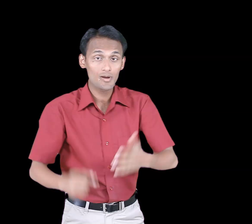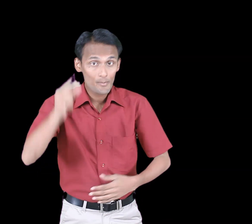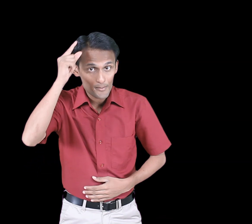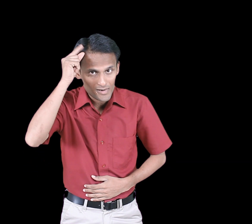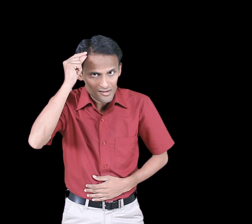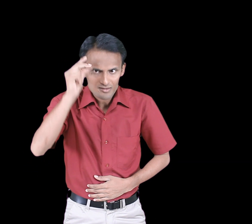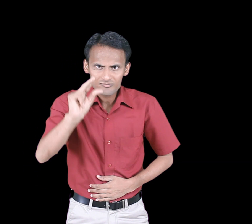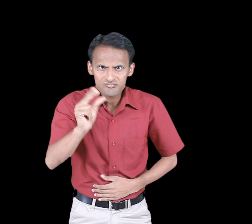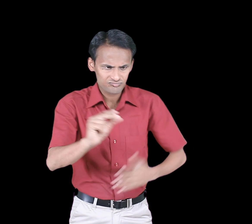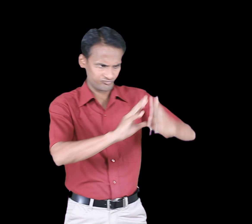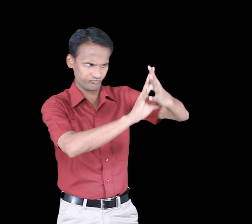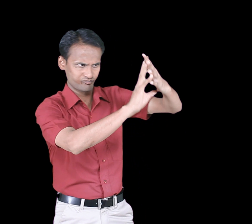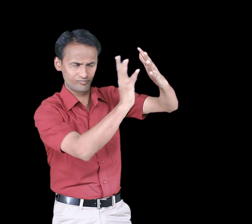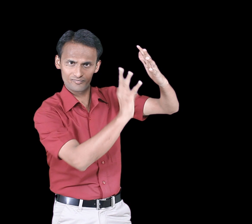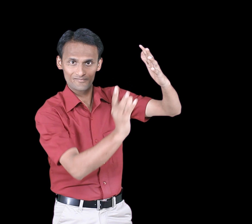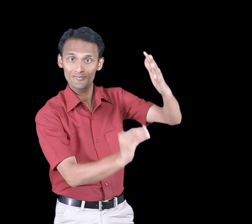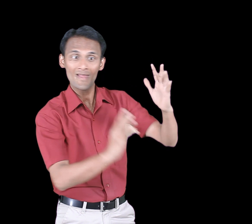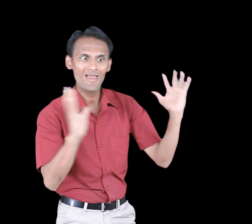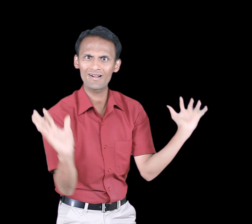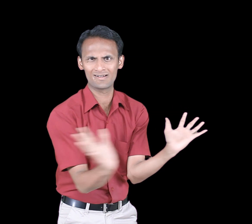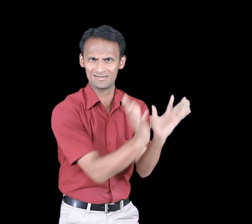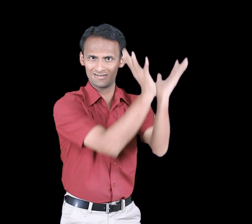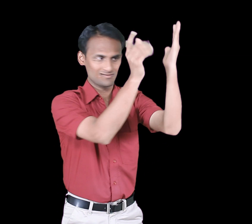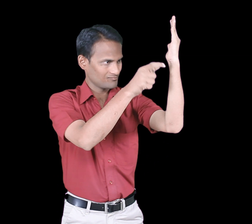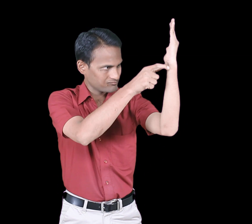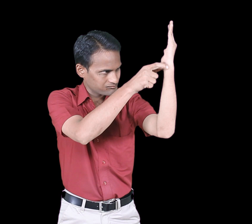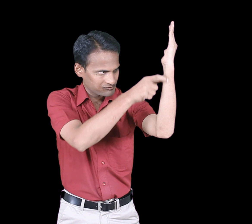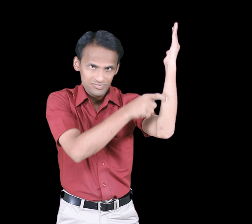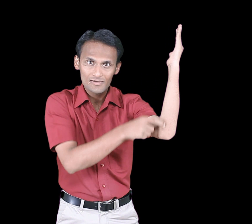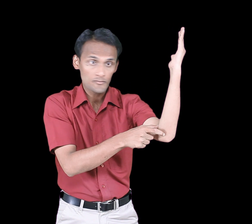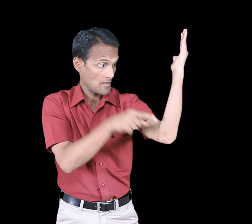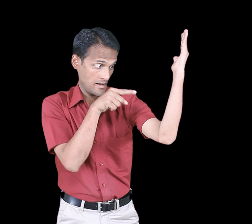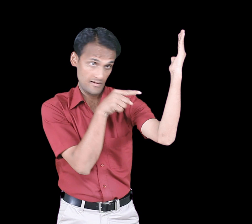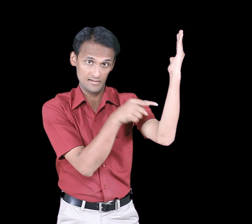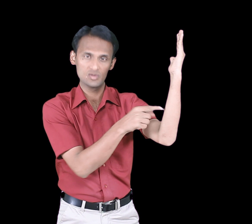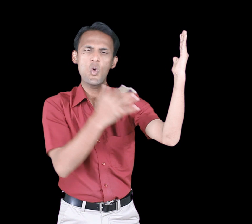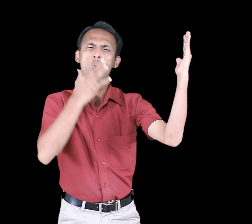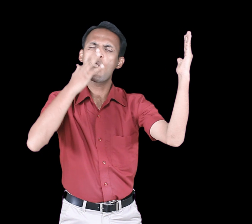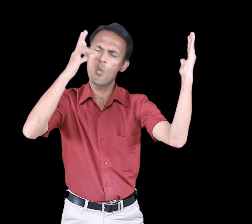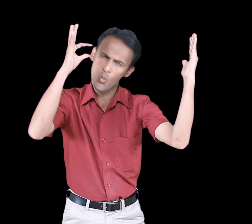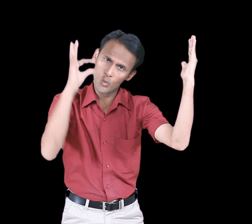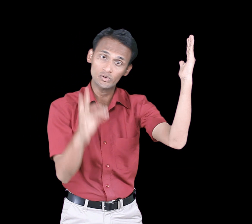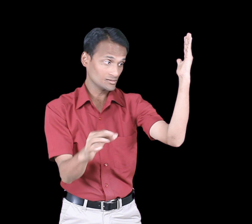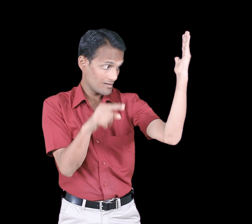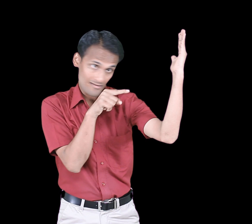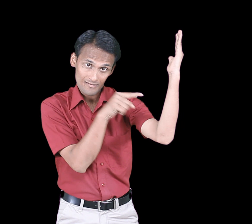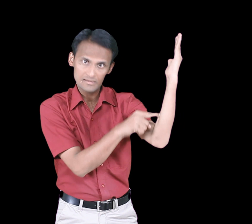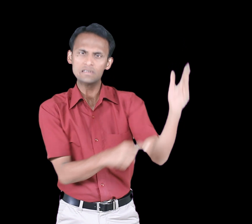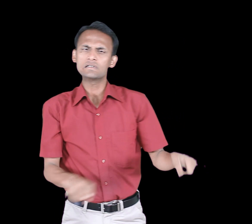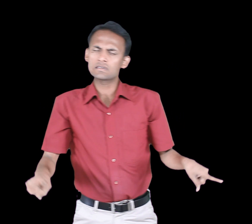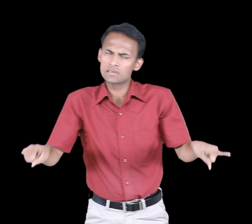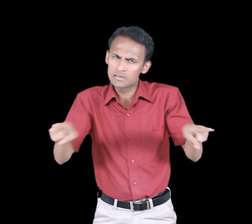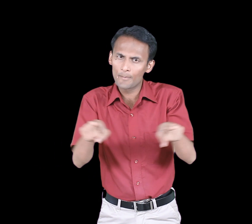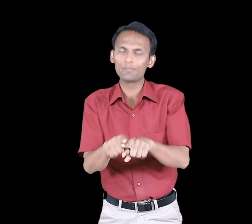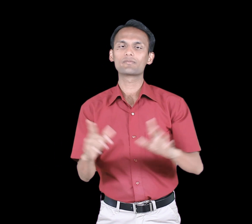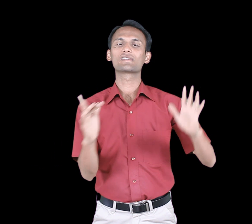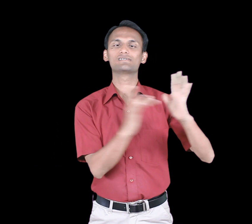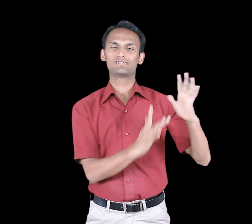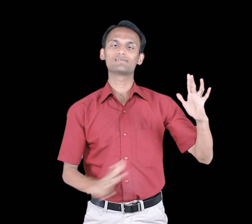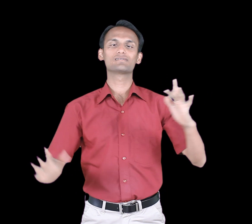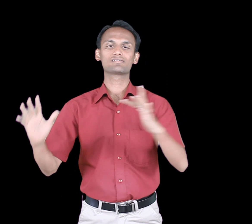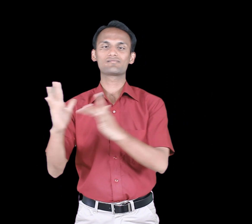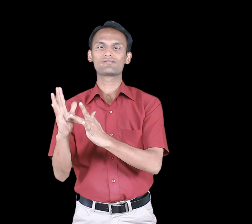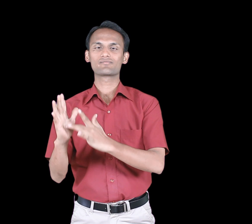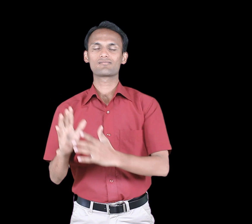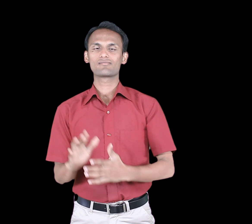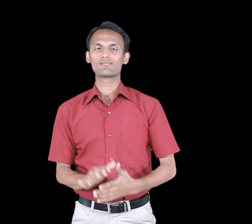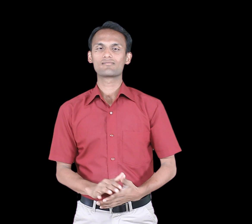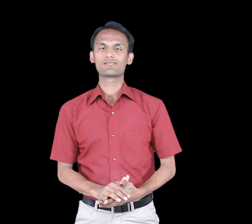Jesus is the true vine